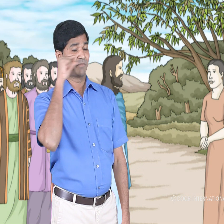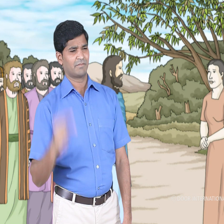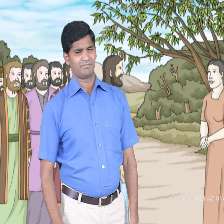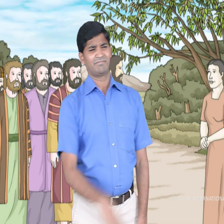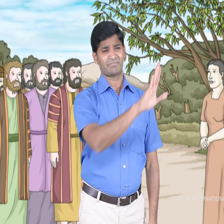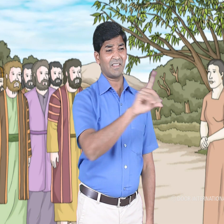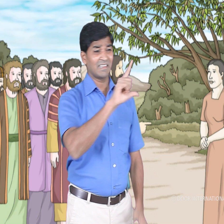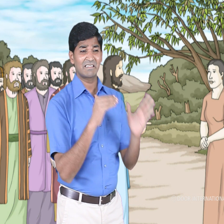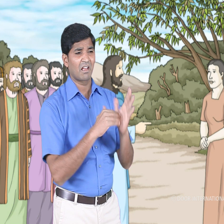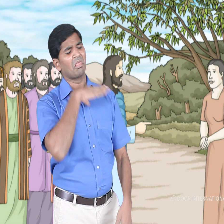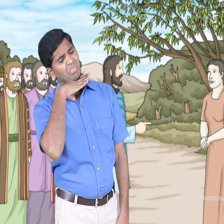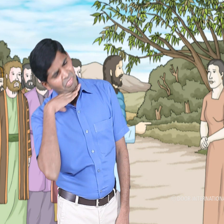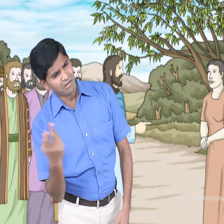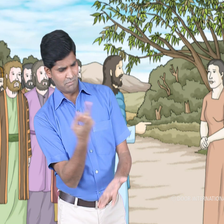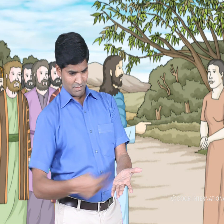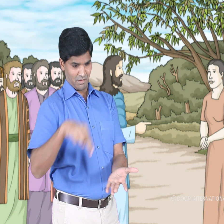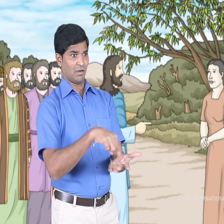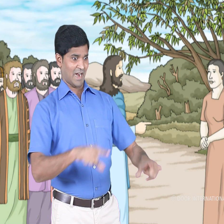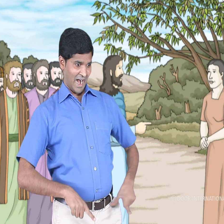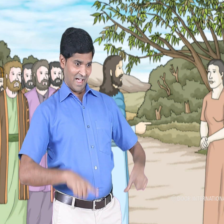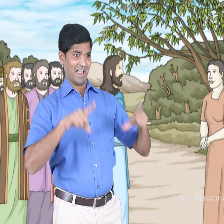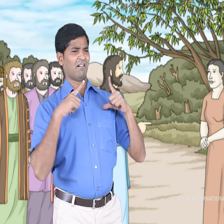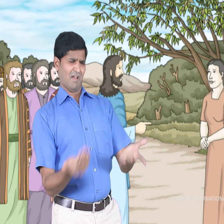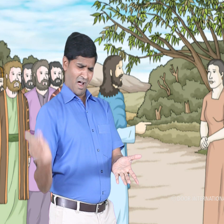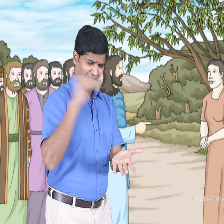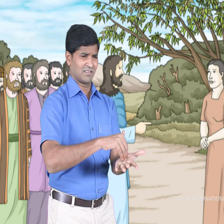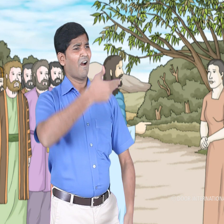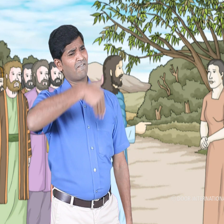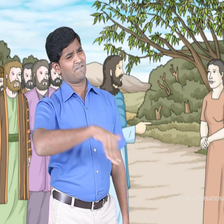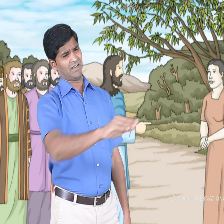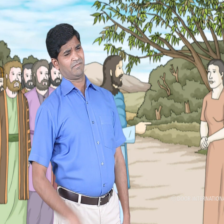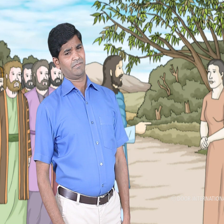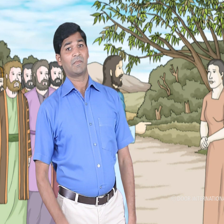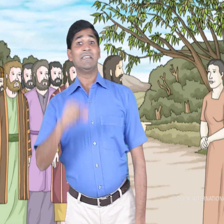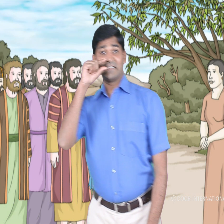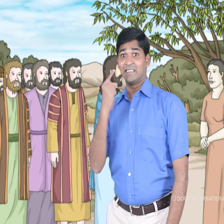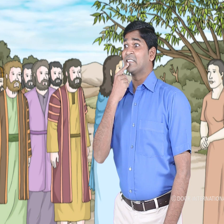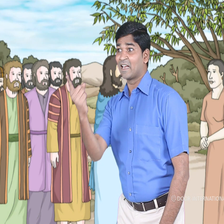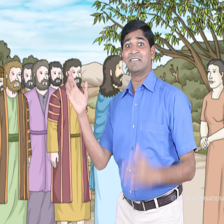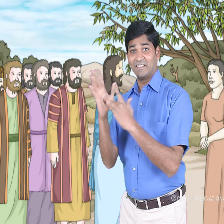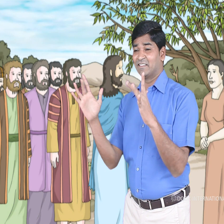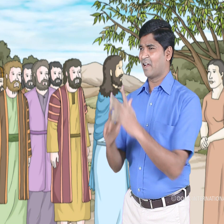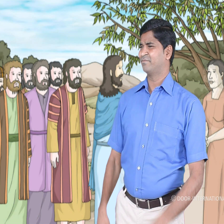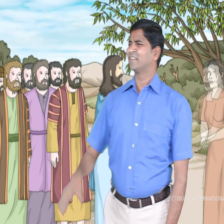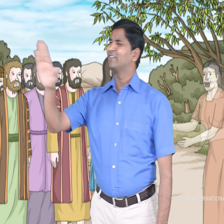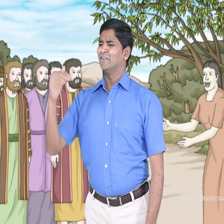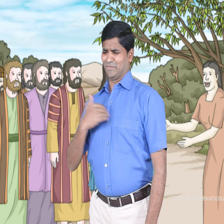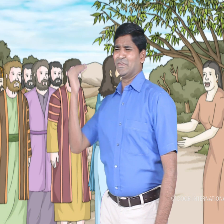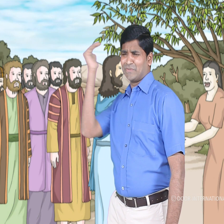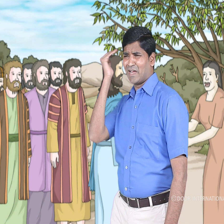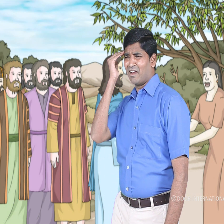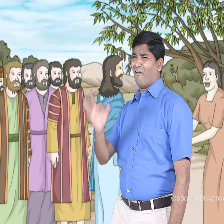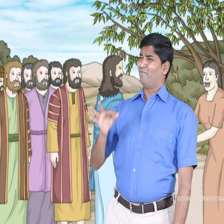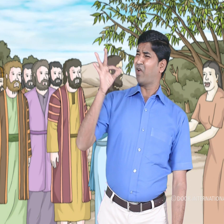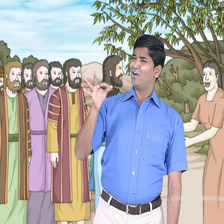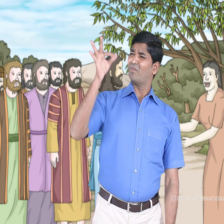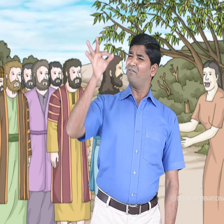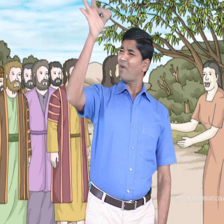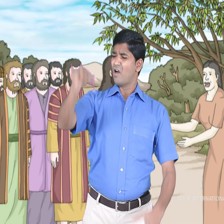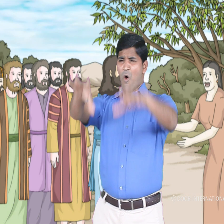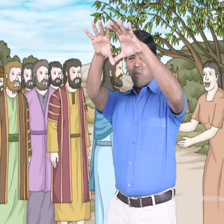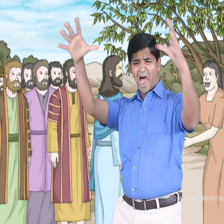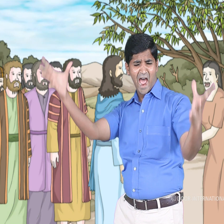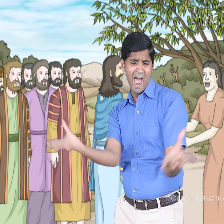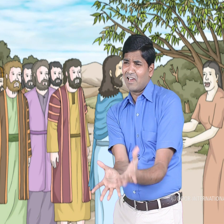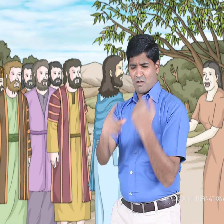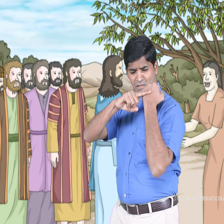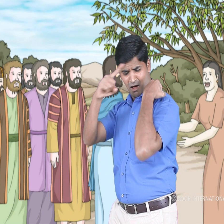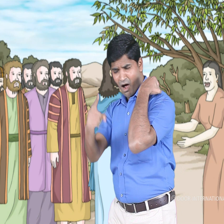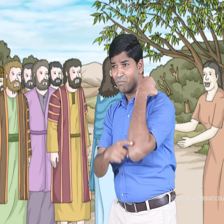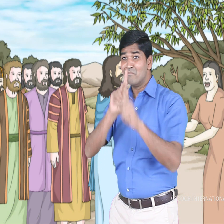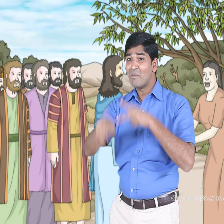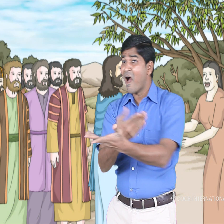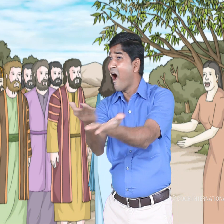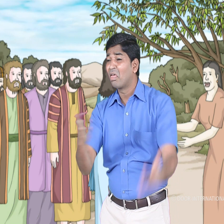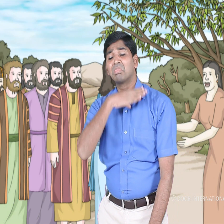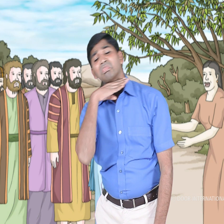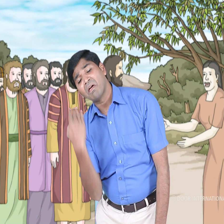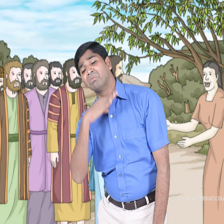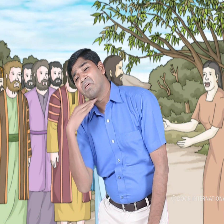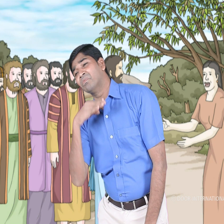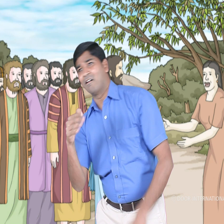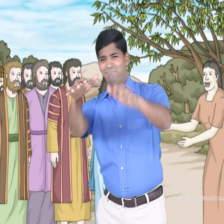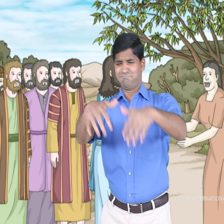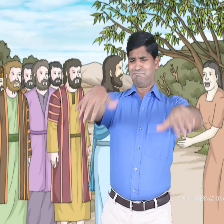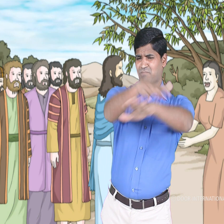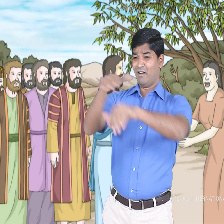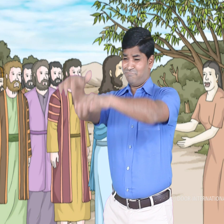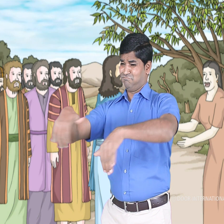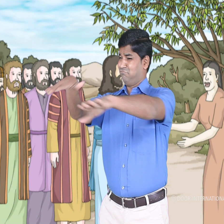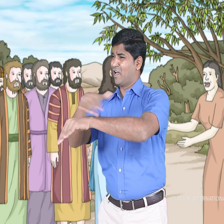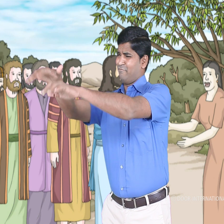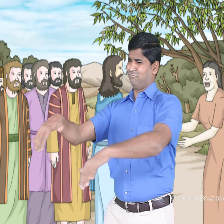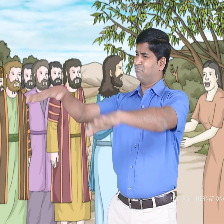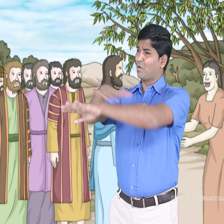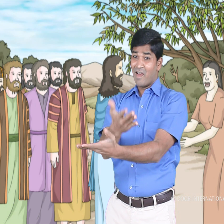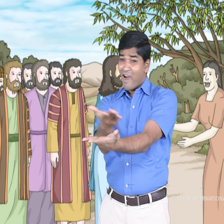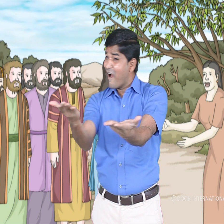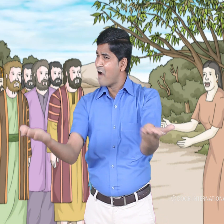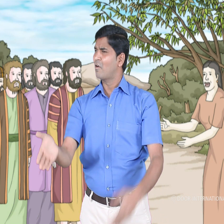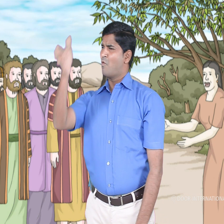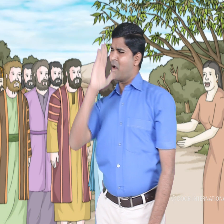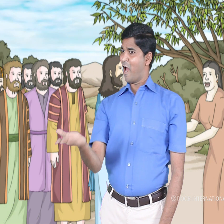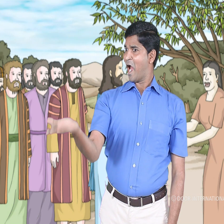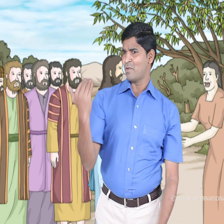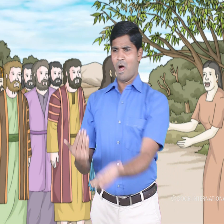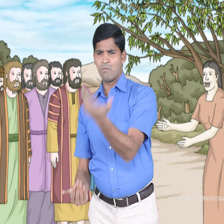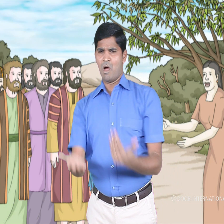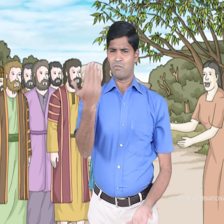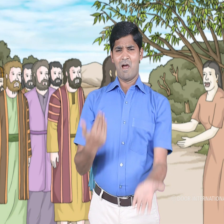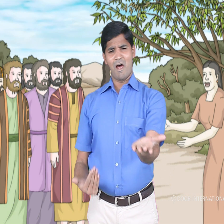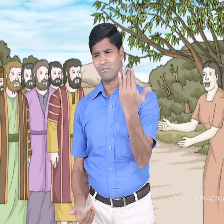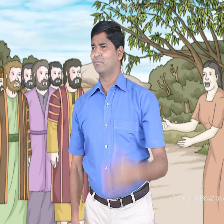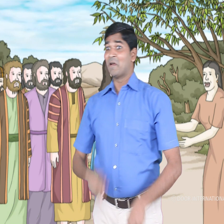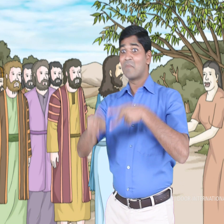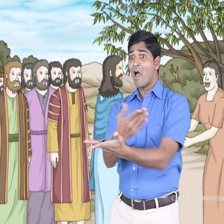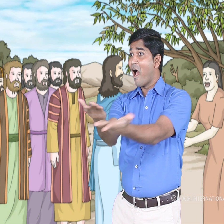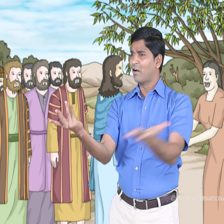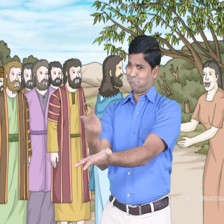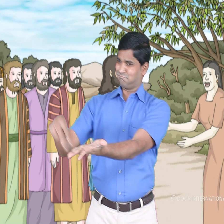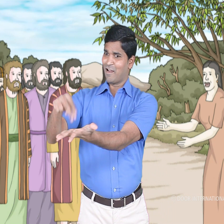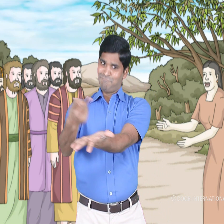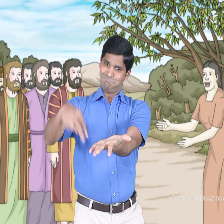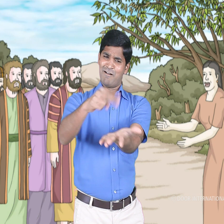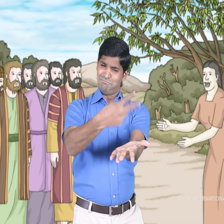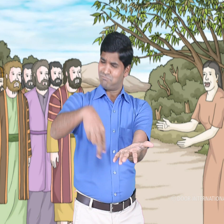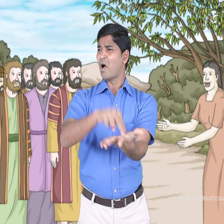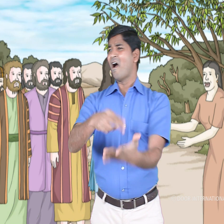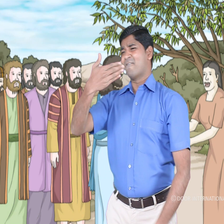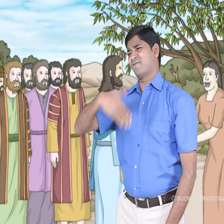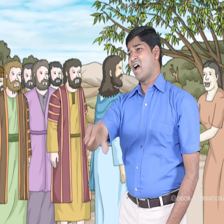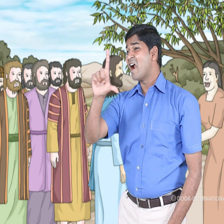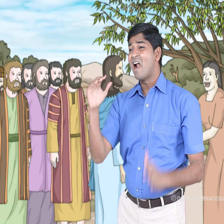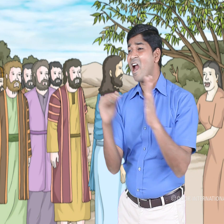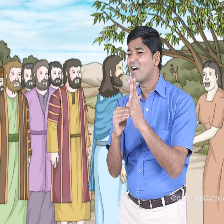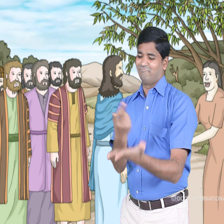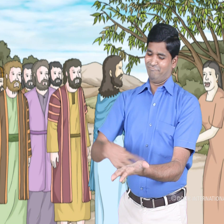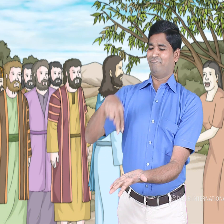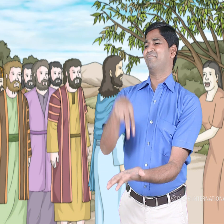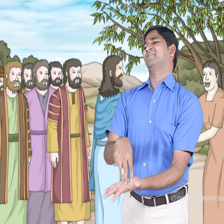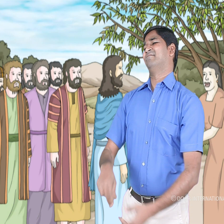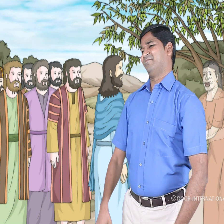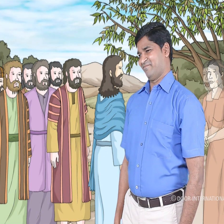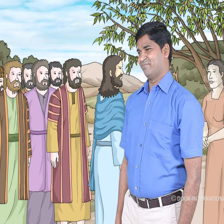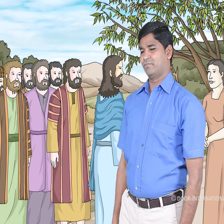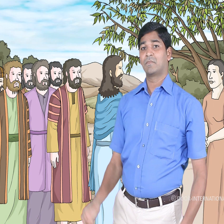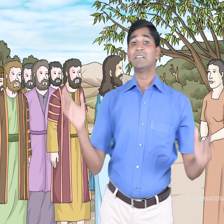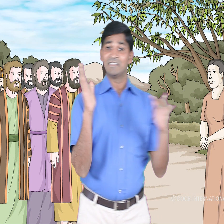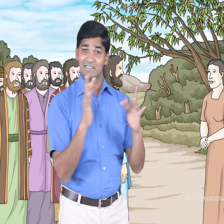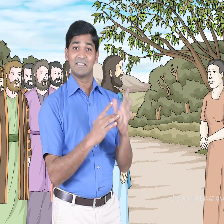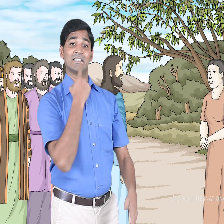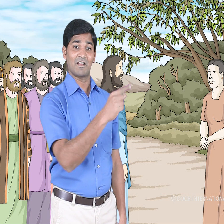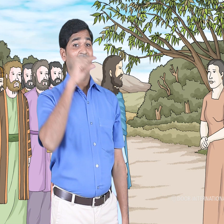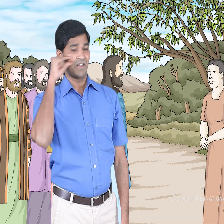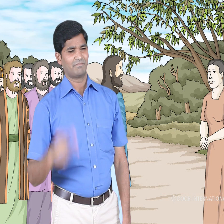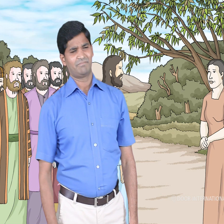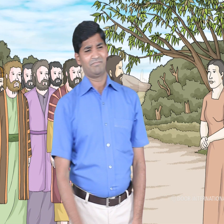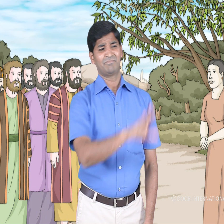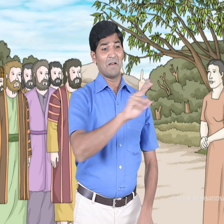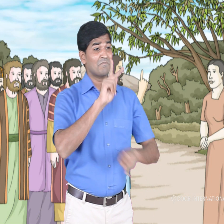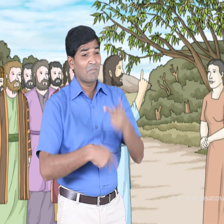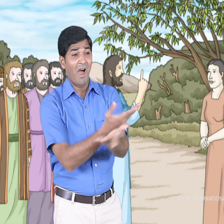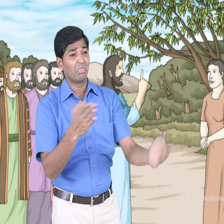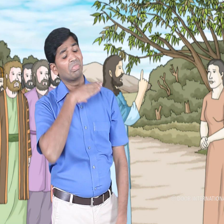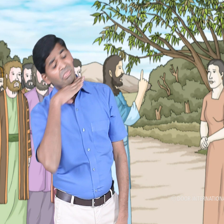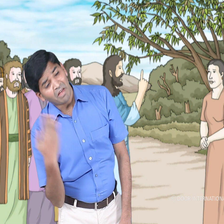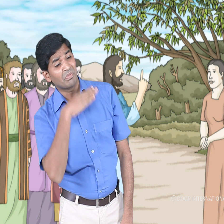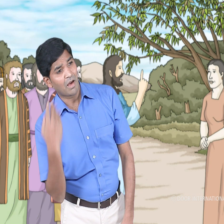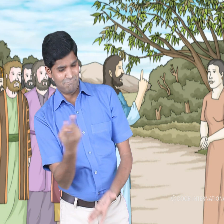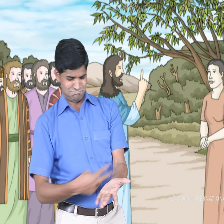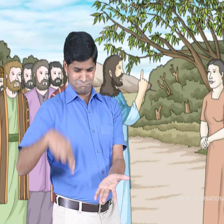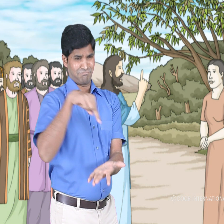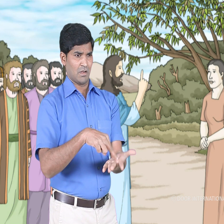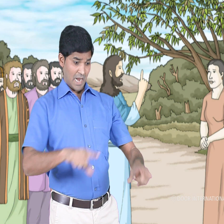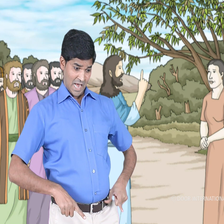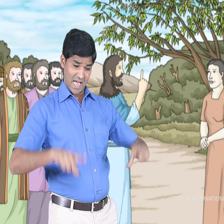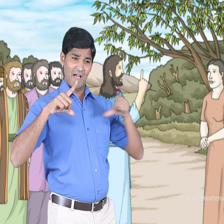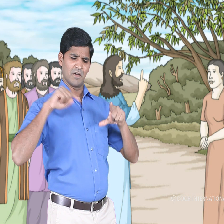Martha replied, “I know that he will rise again in the resurrection at the last day.” Jesus said to her, “I am the resurrection and the life.